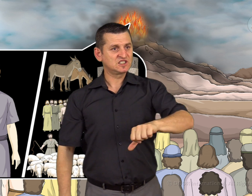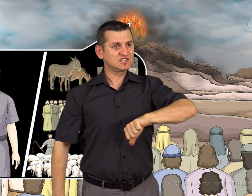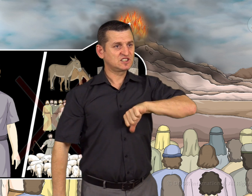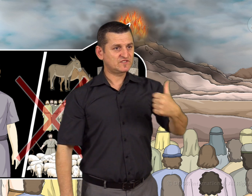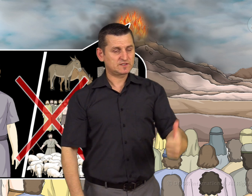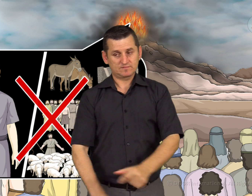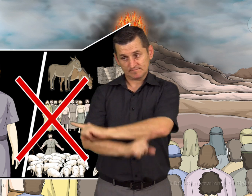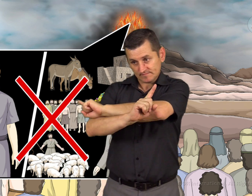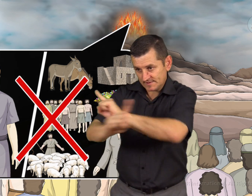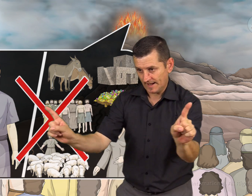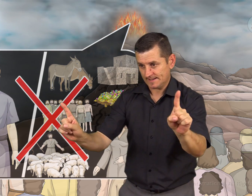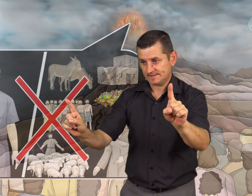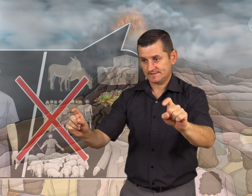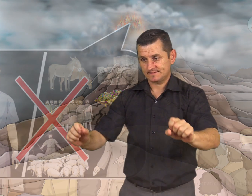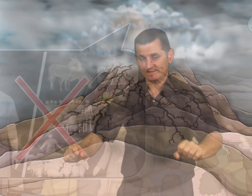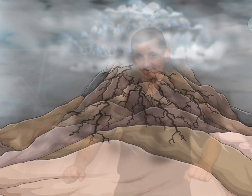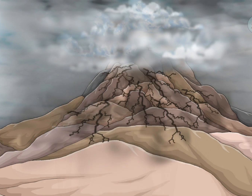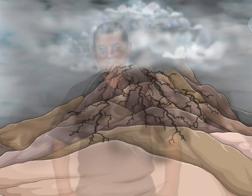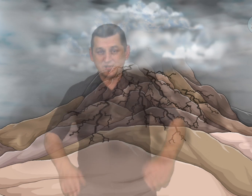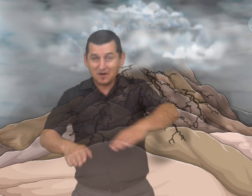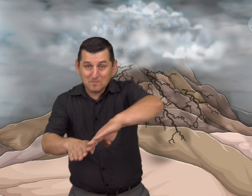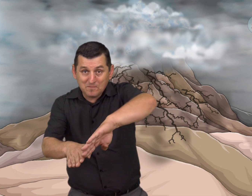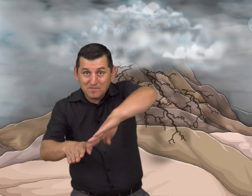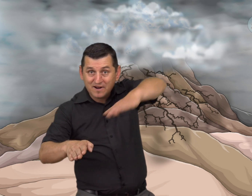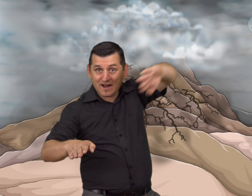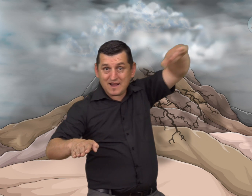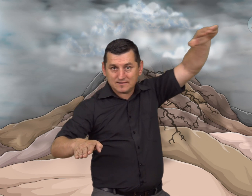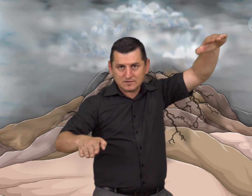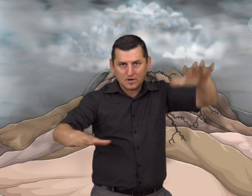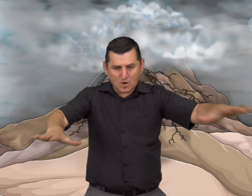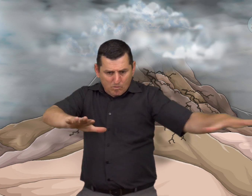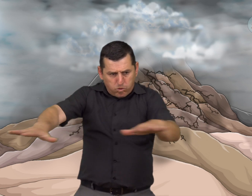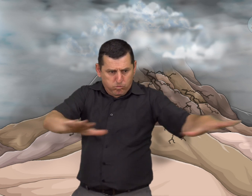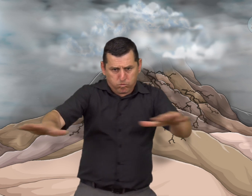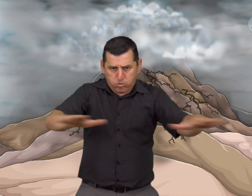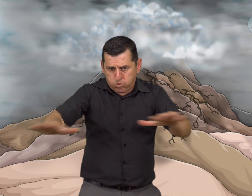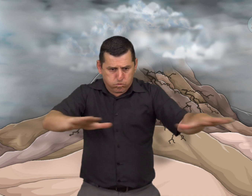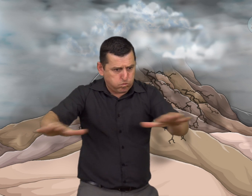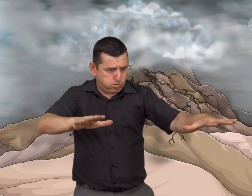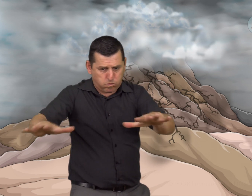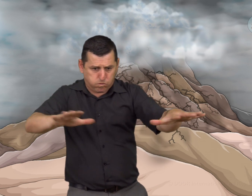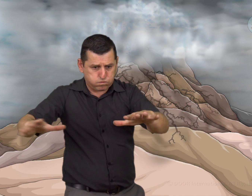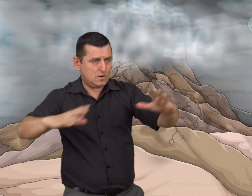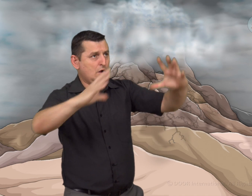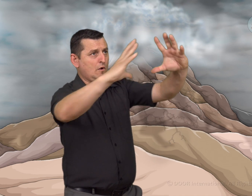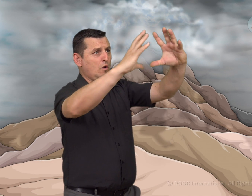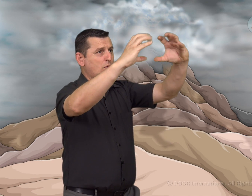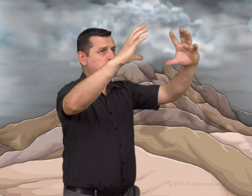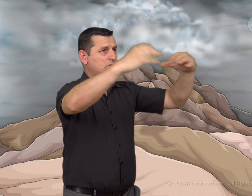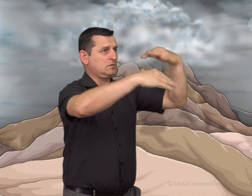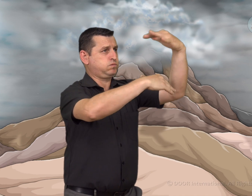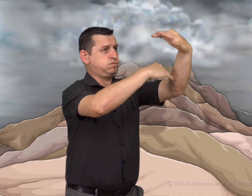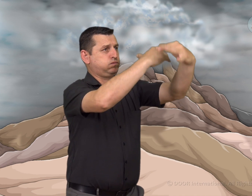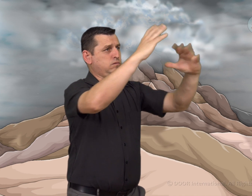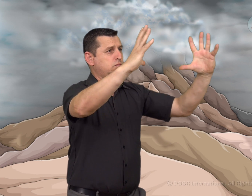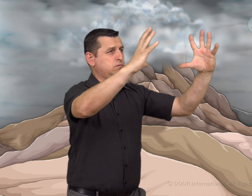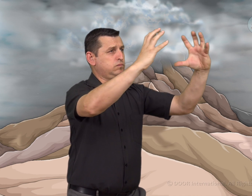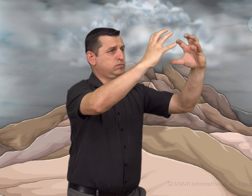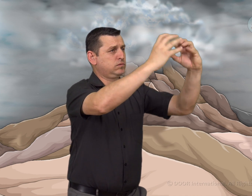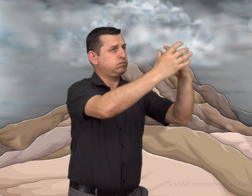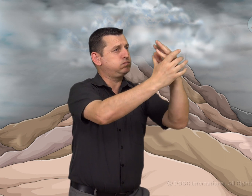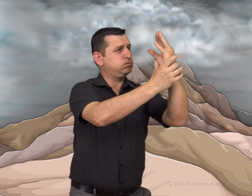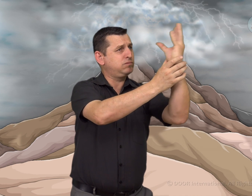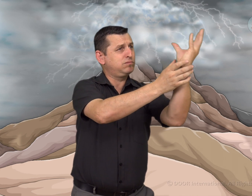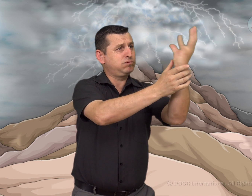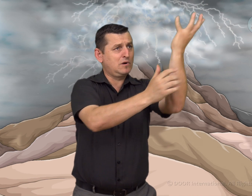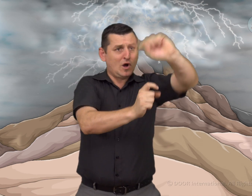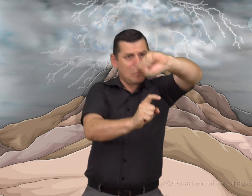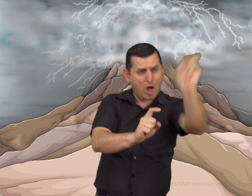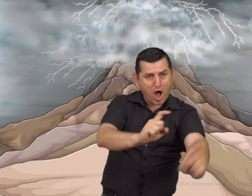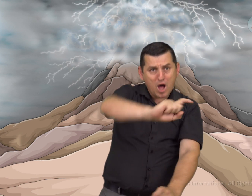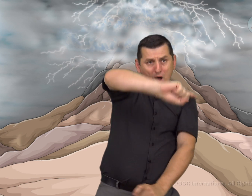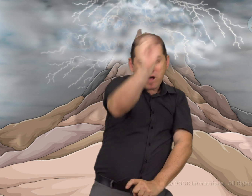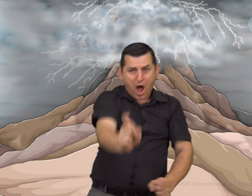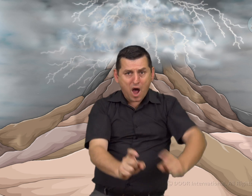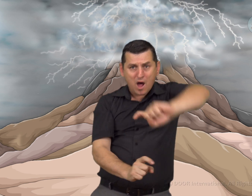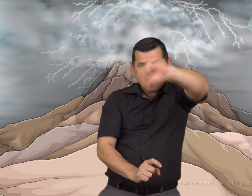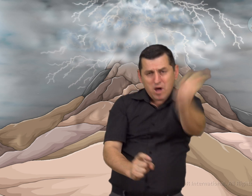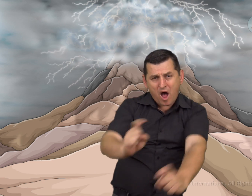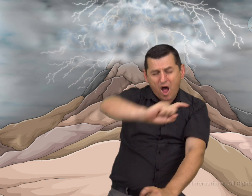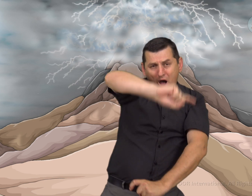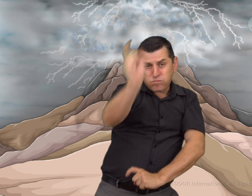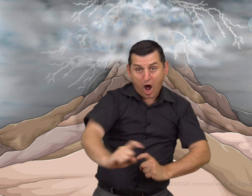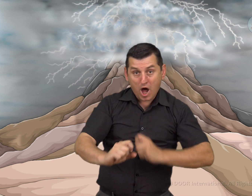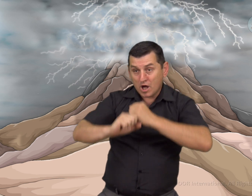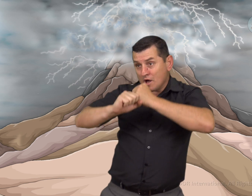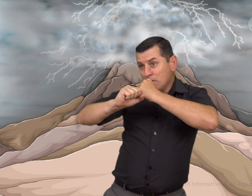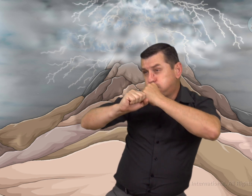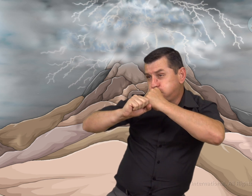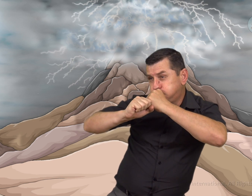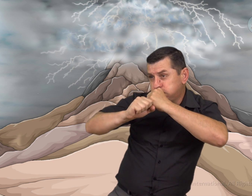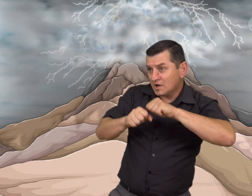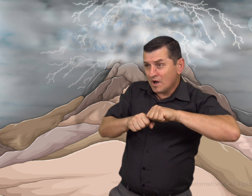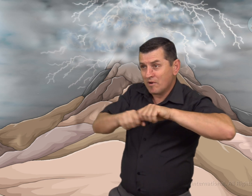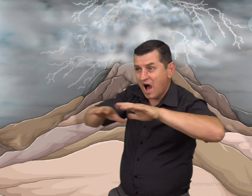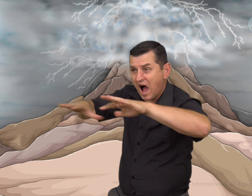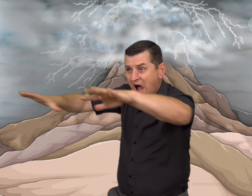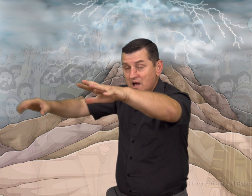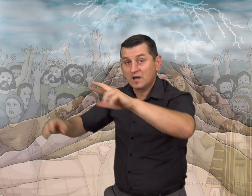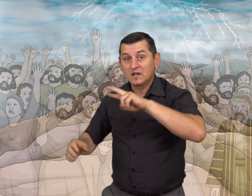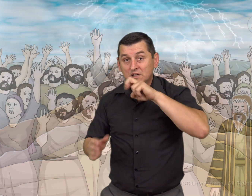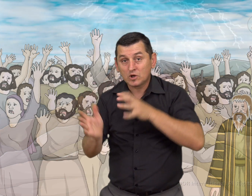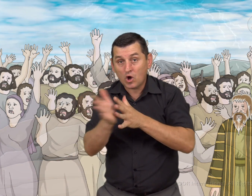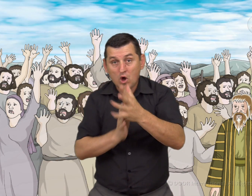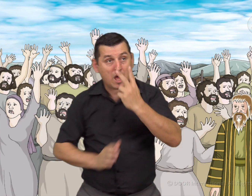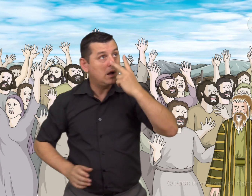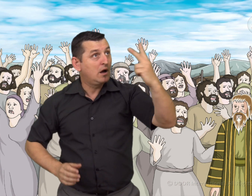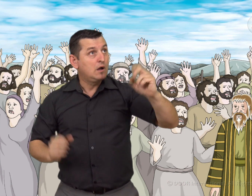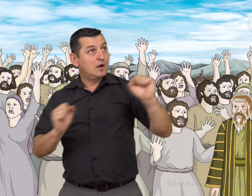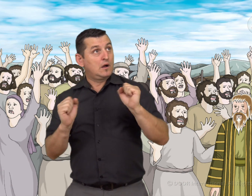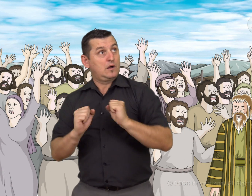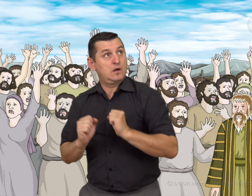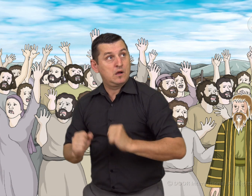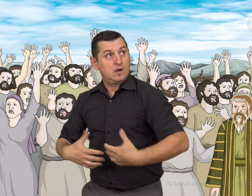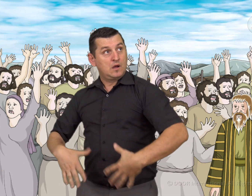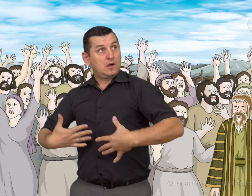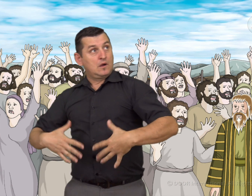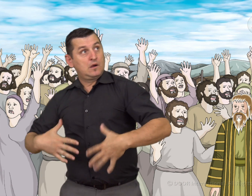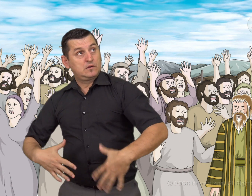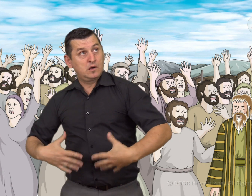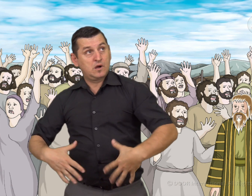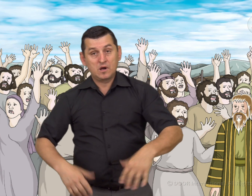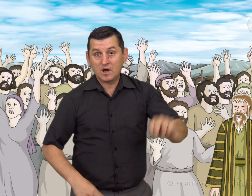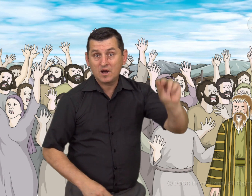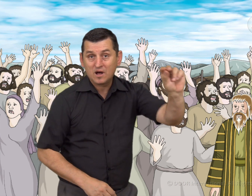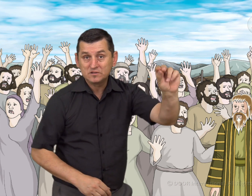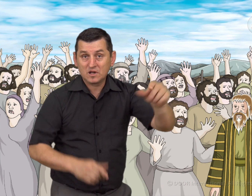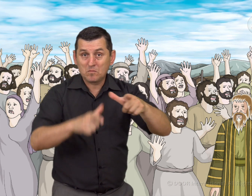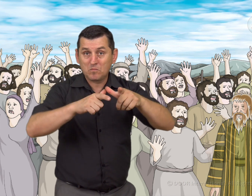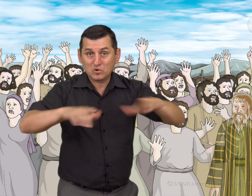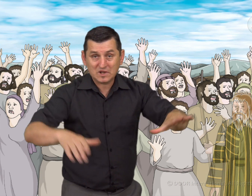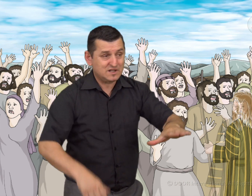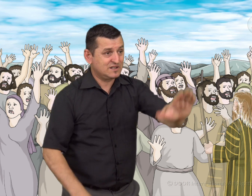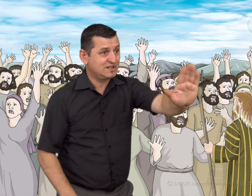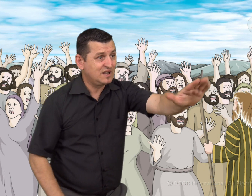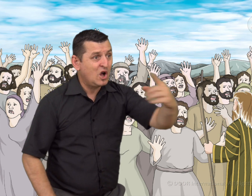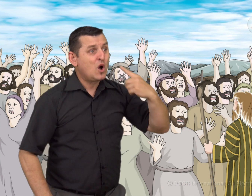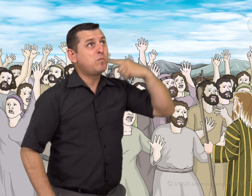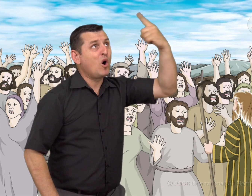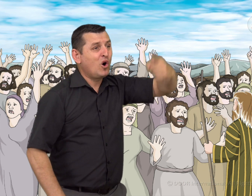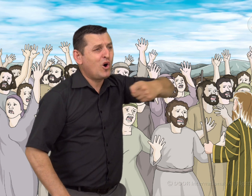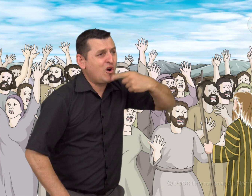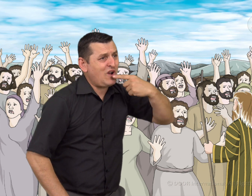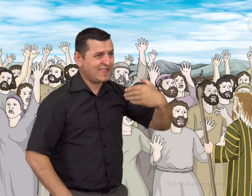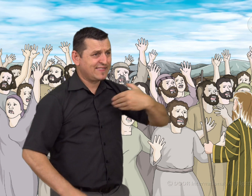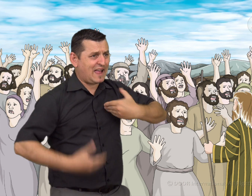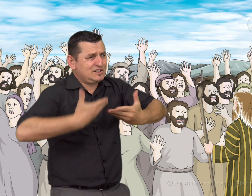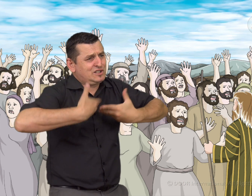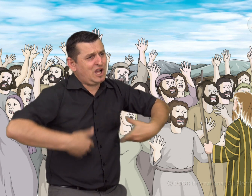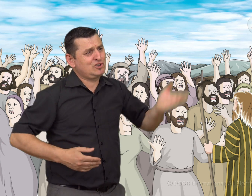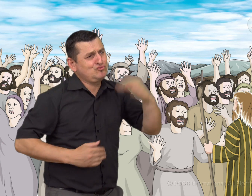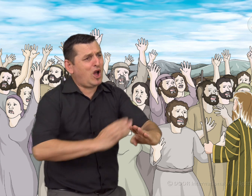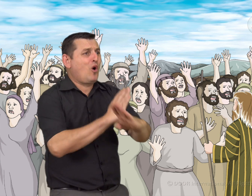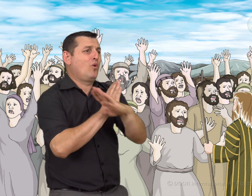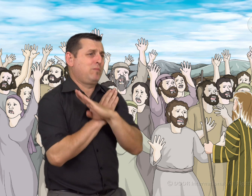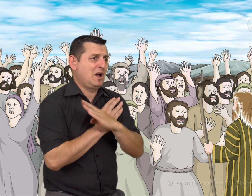When all the people witnessed the thunder and lightning, the sounding of the ram’s horn, and the mountain enveloped in smoke, they trembled and stood at a distance.